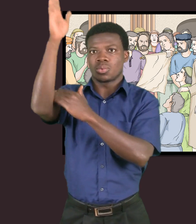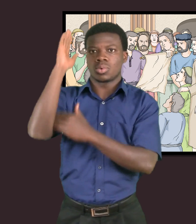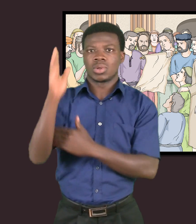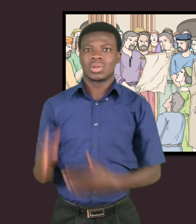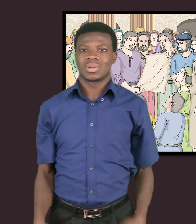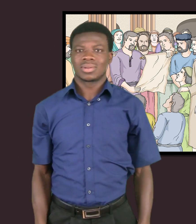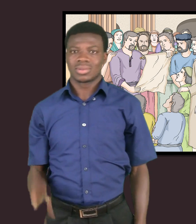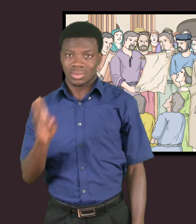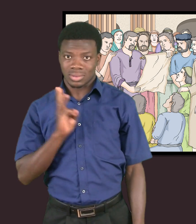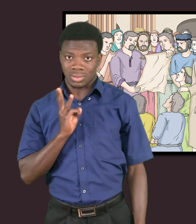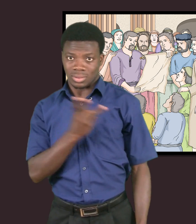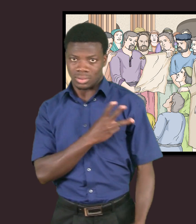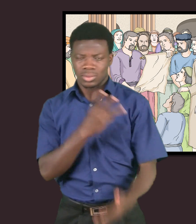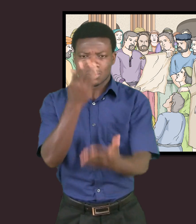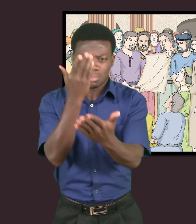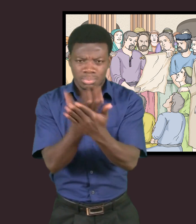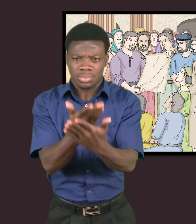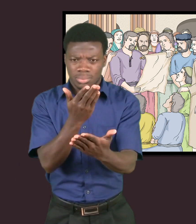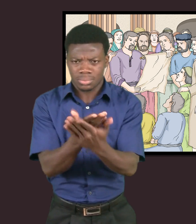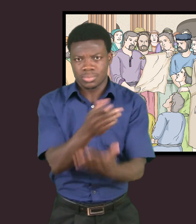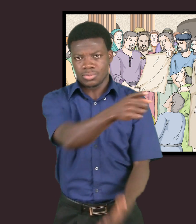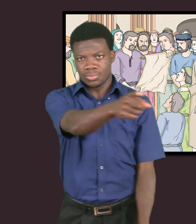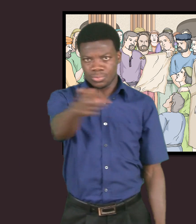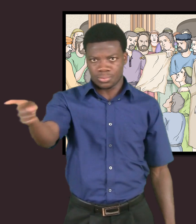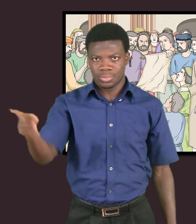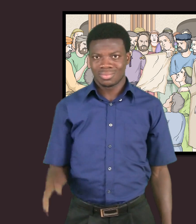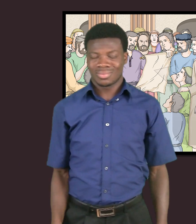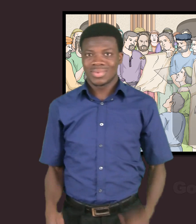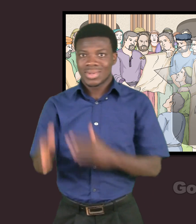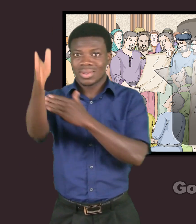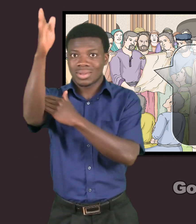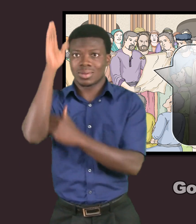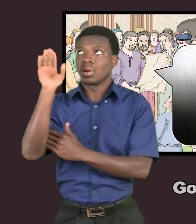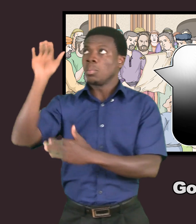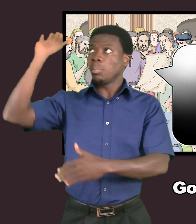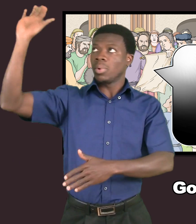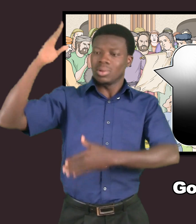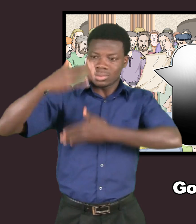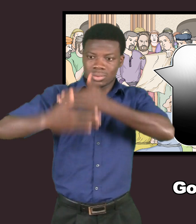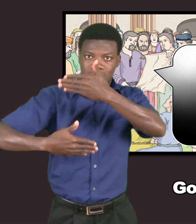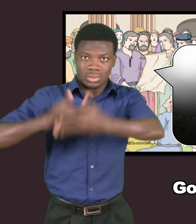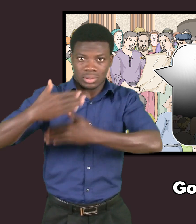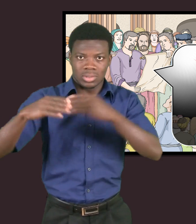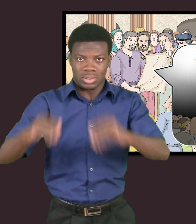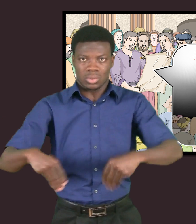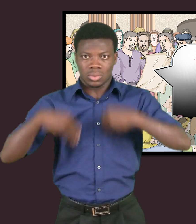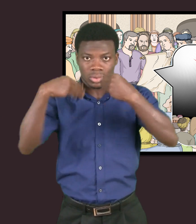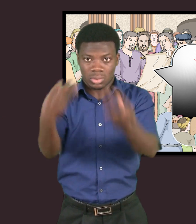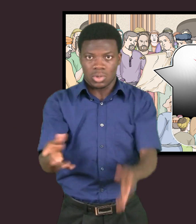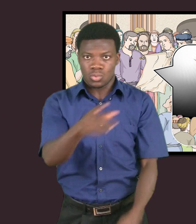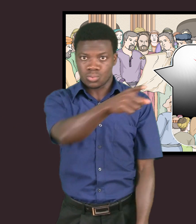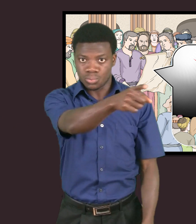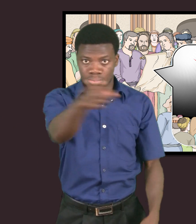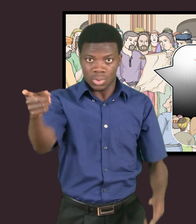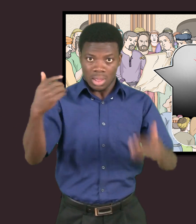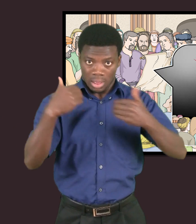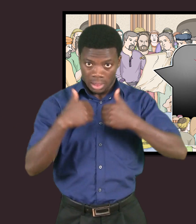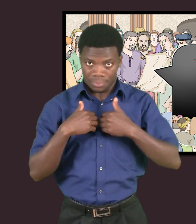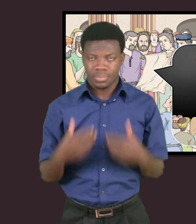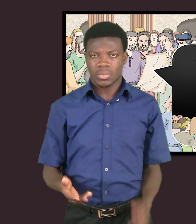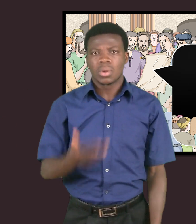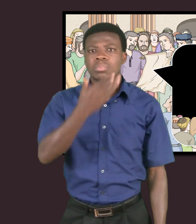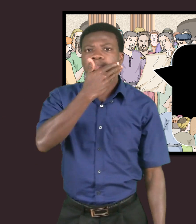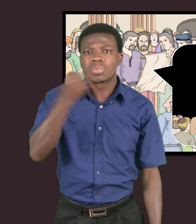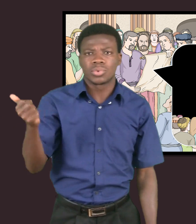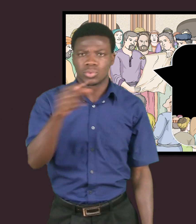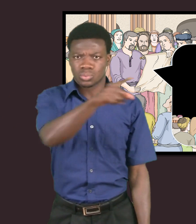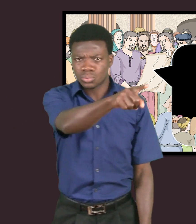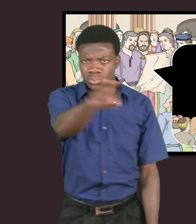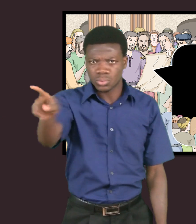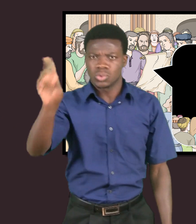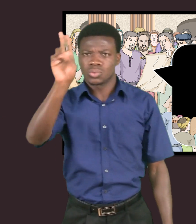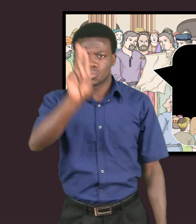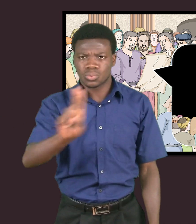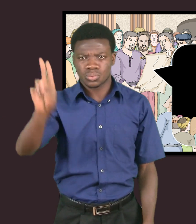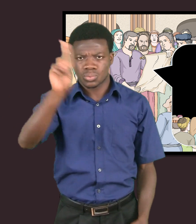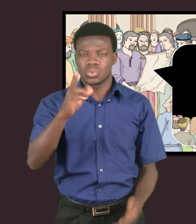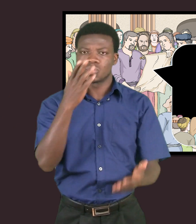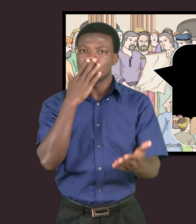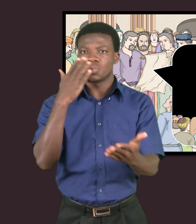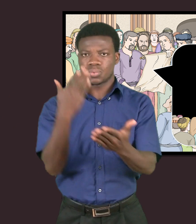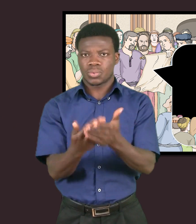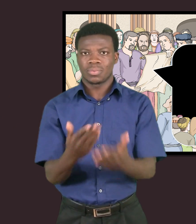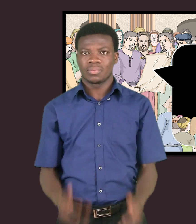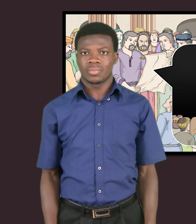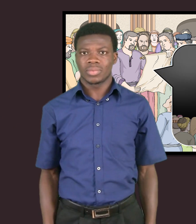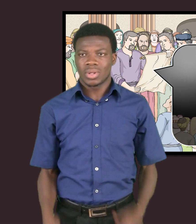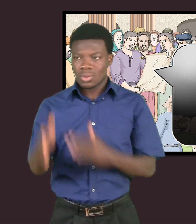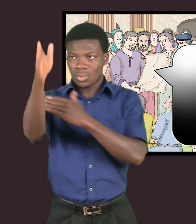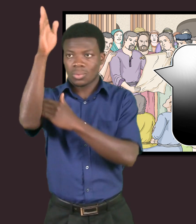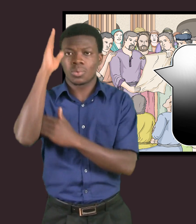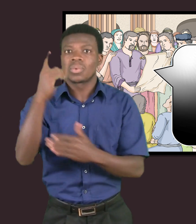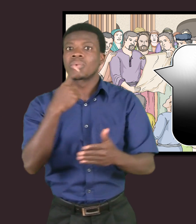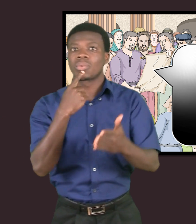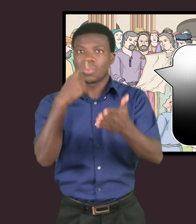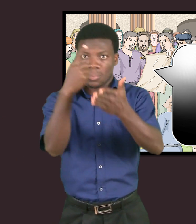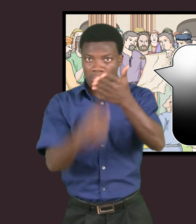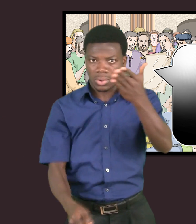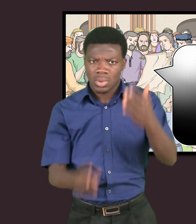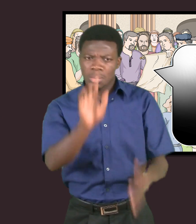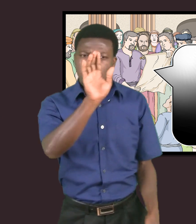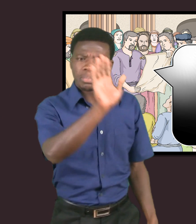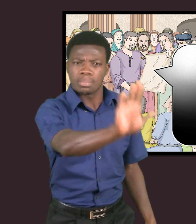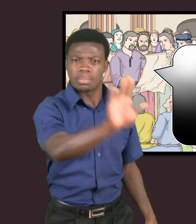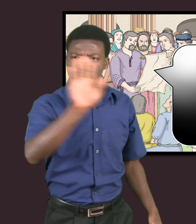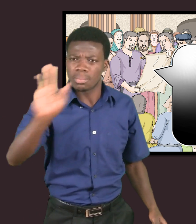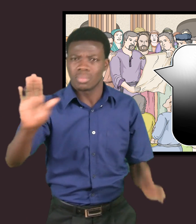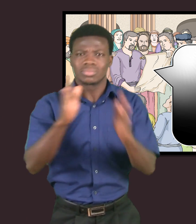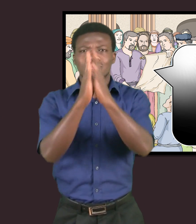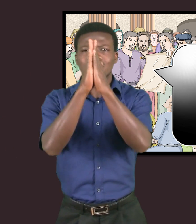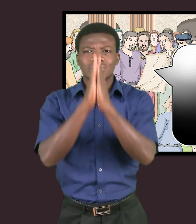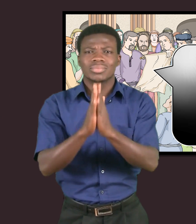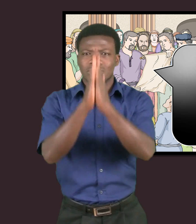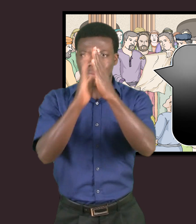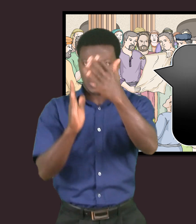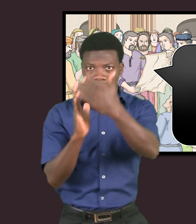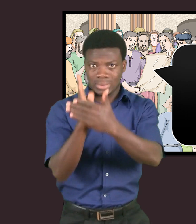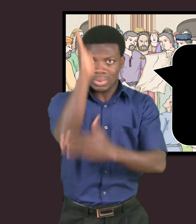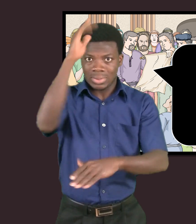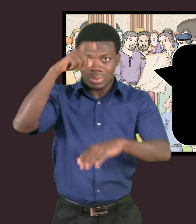As God’s fellow workers, then, we urge you not to receive God’s grace in vain.